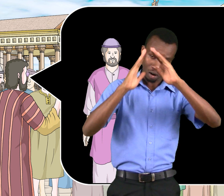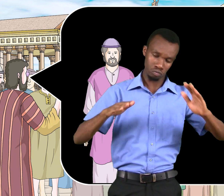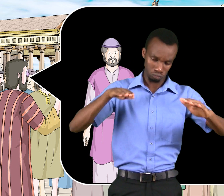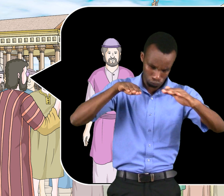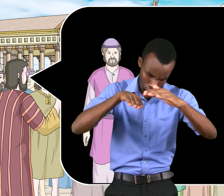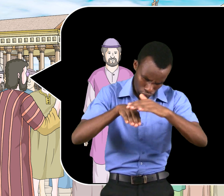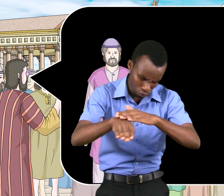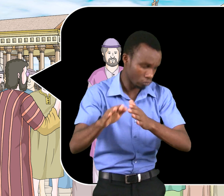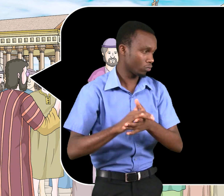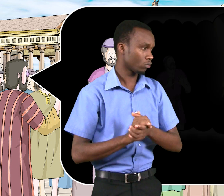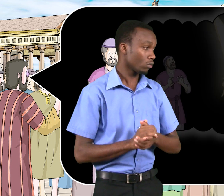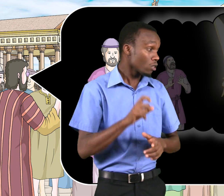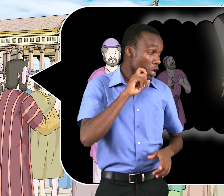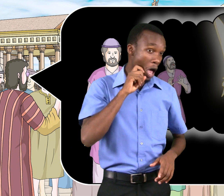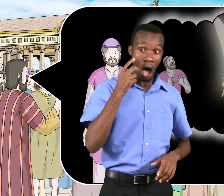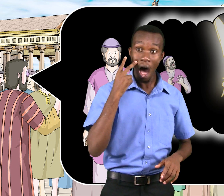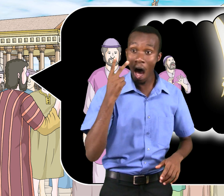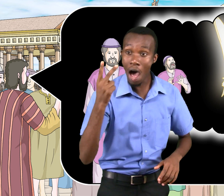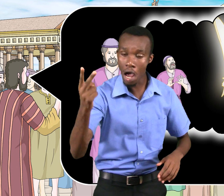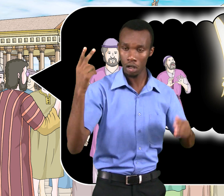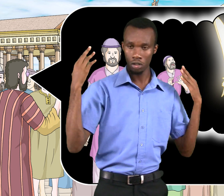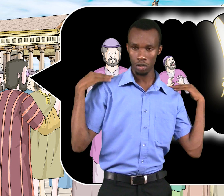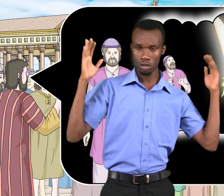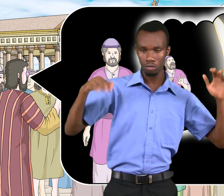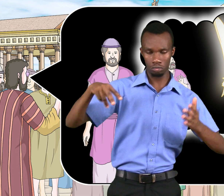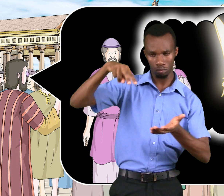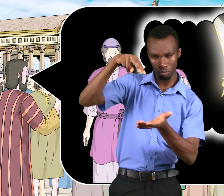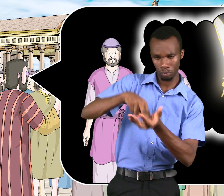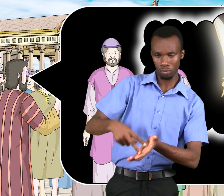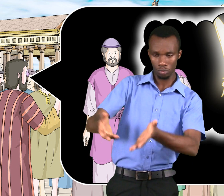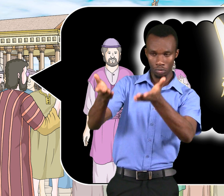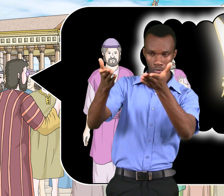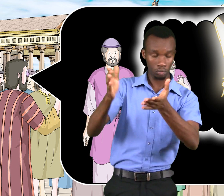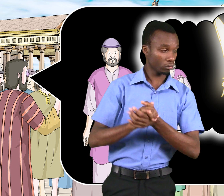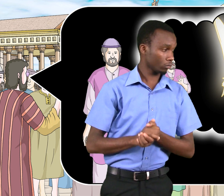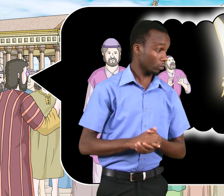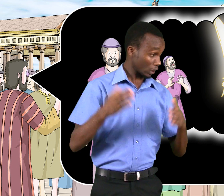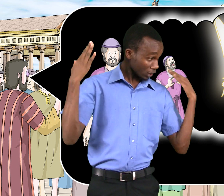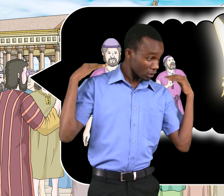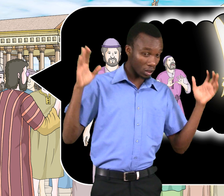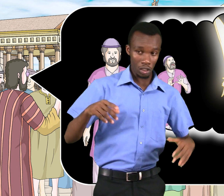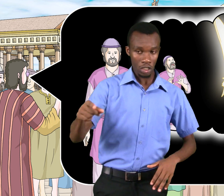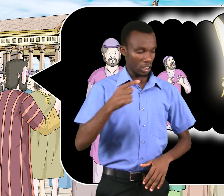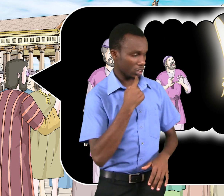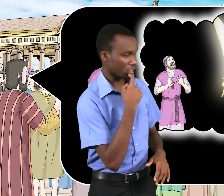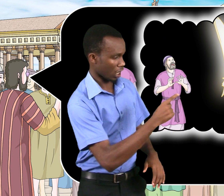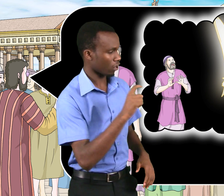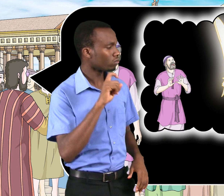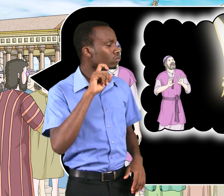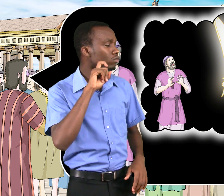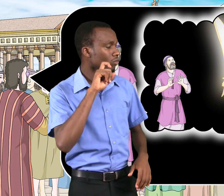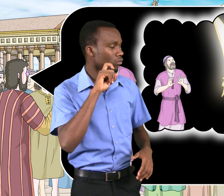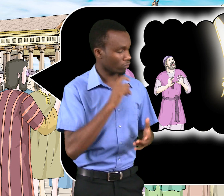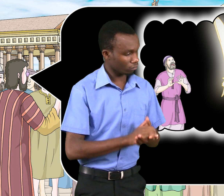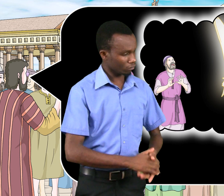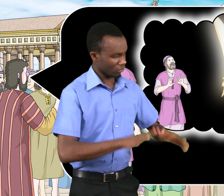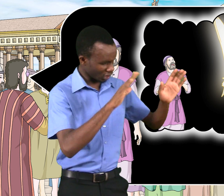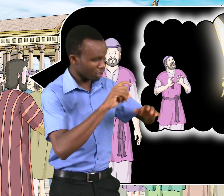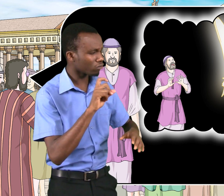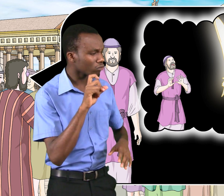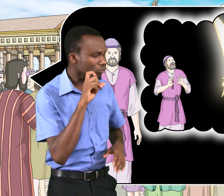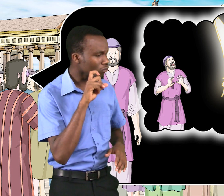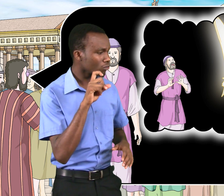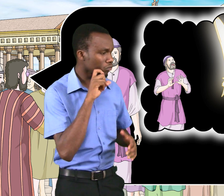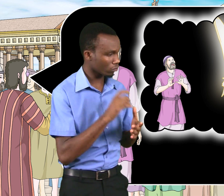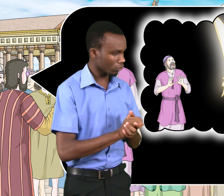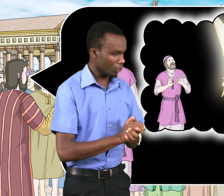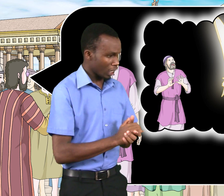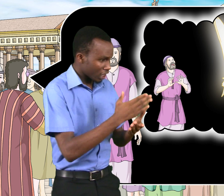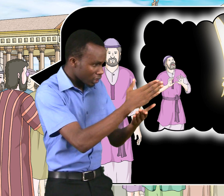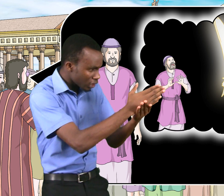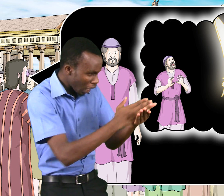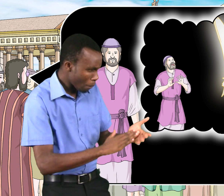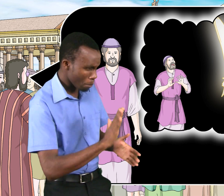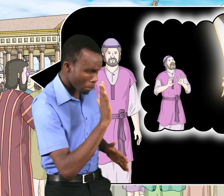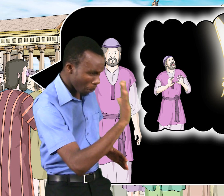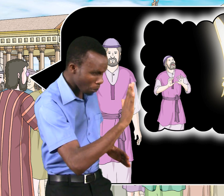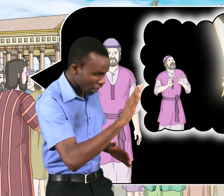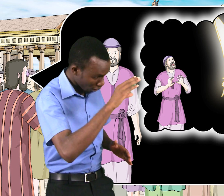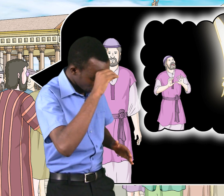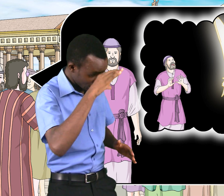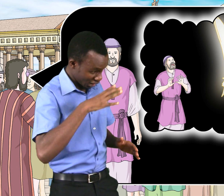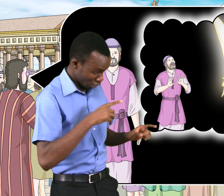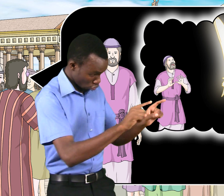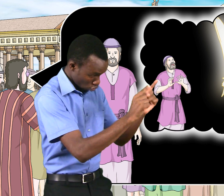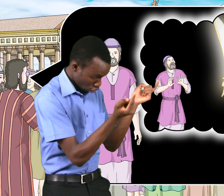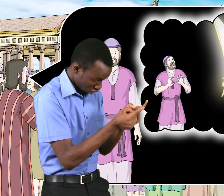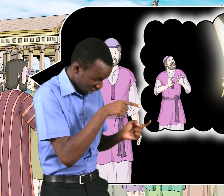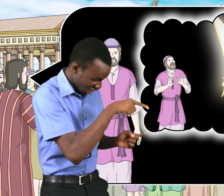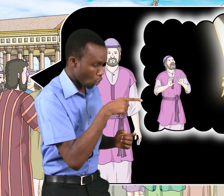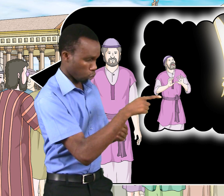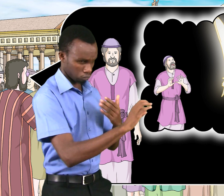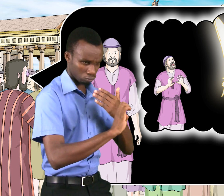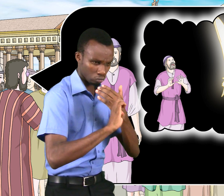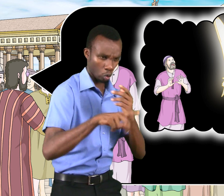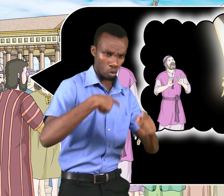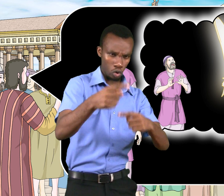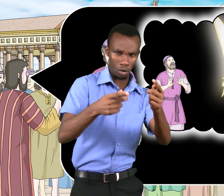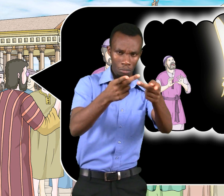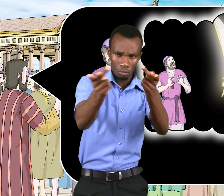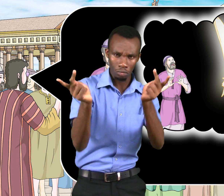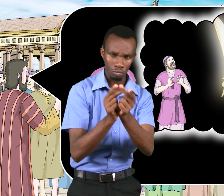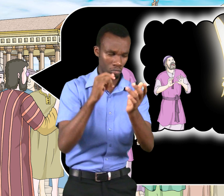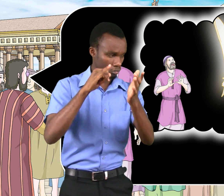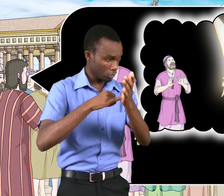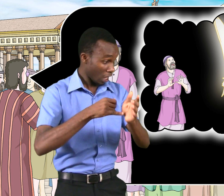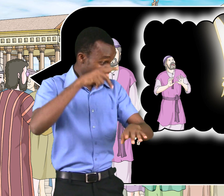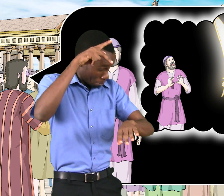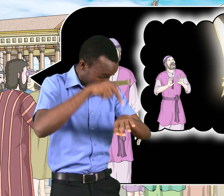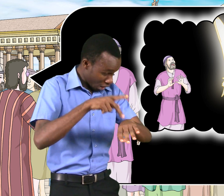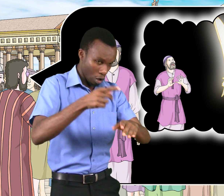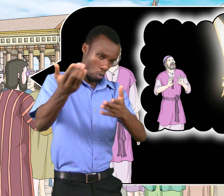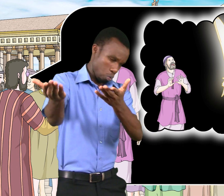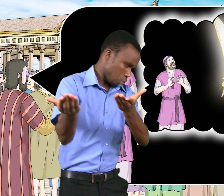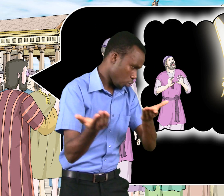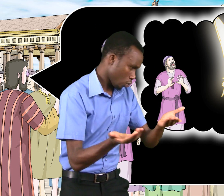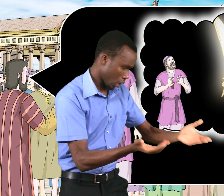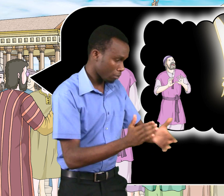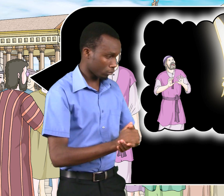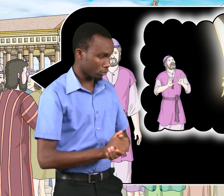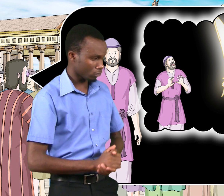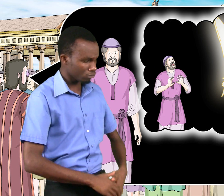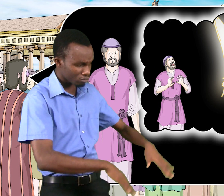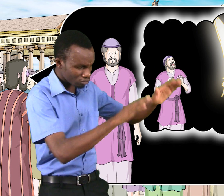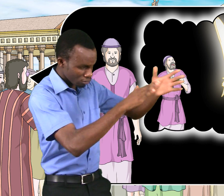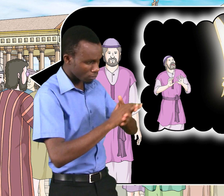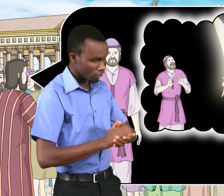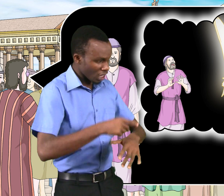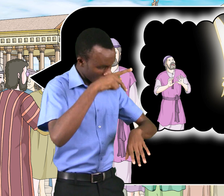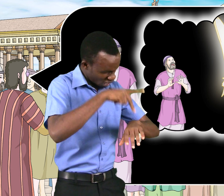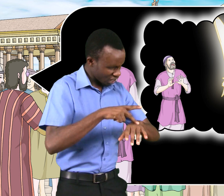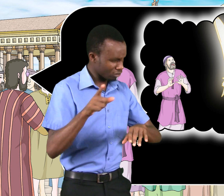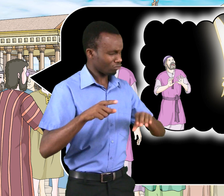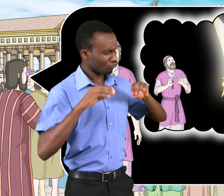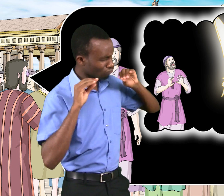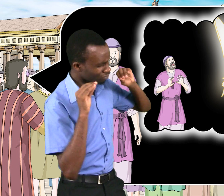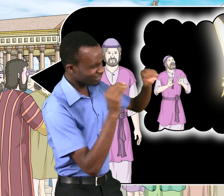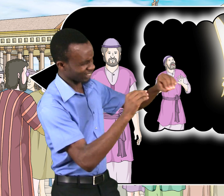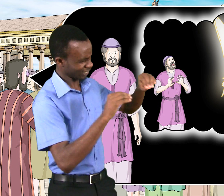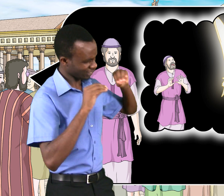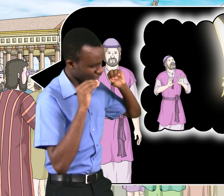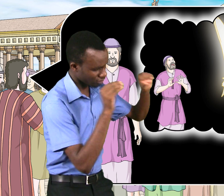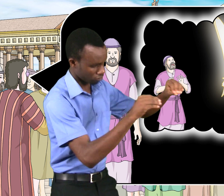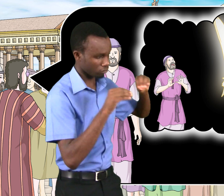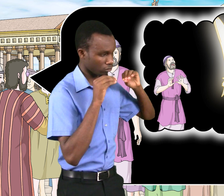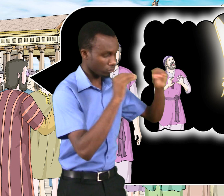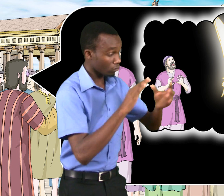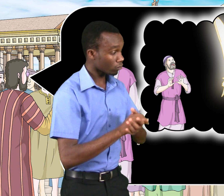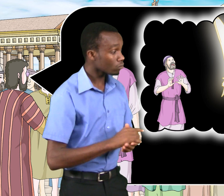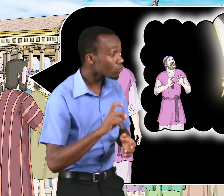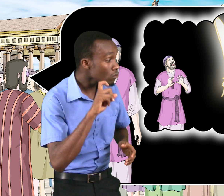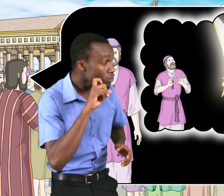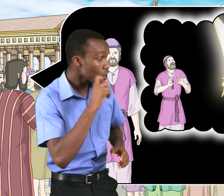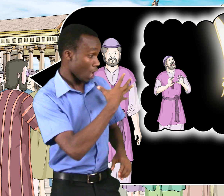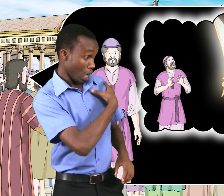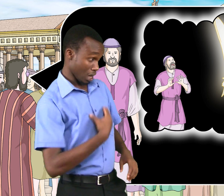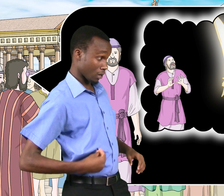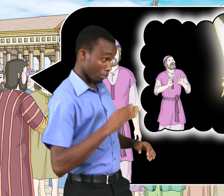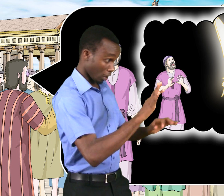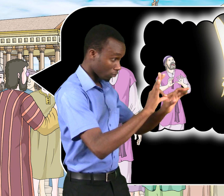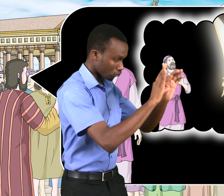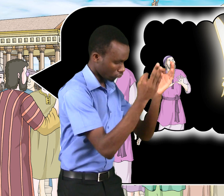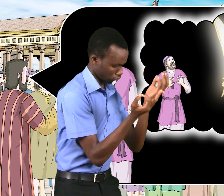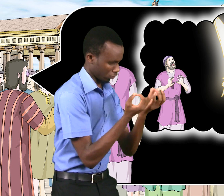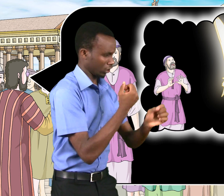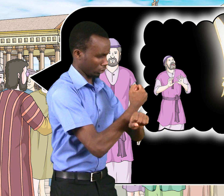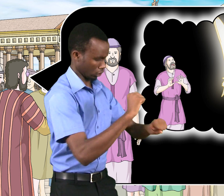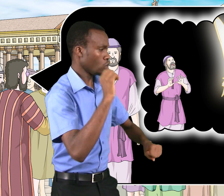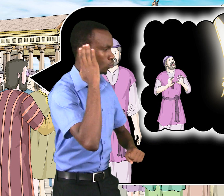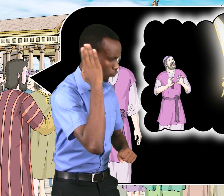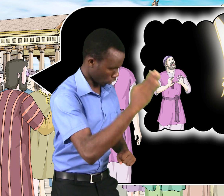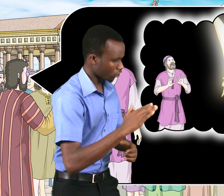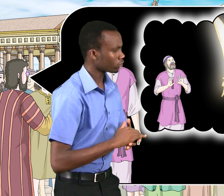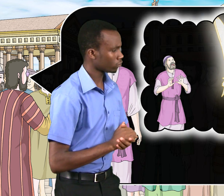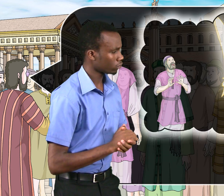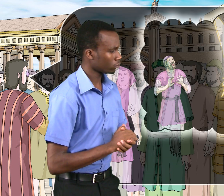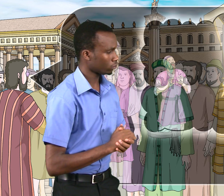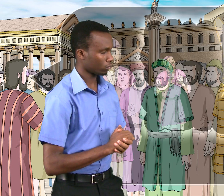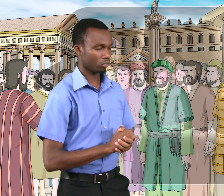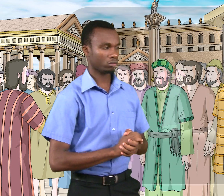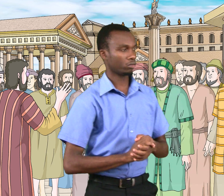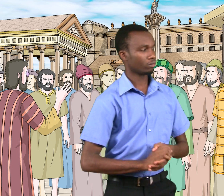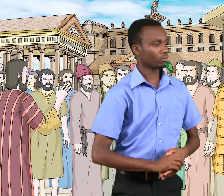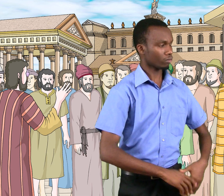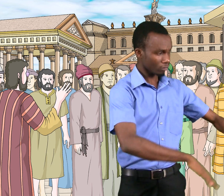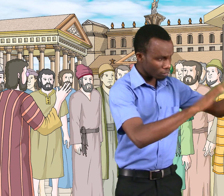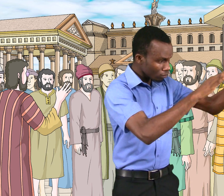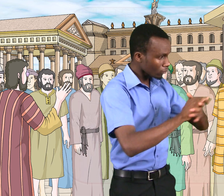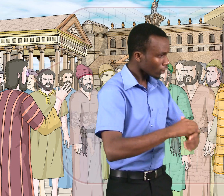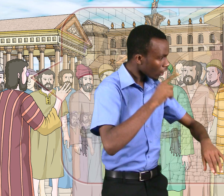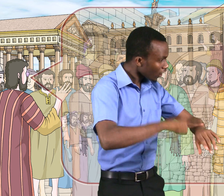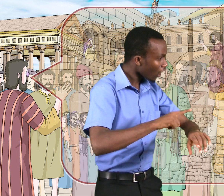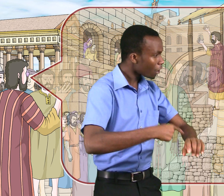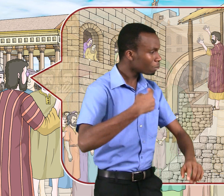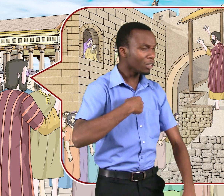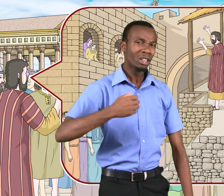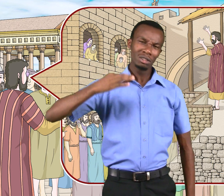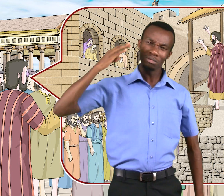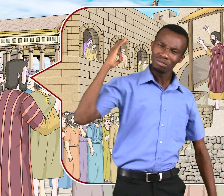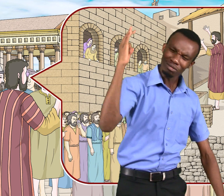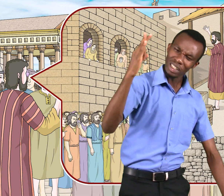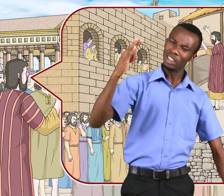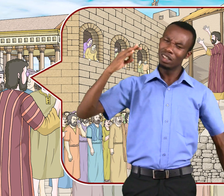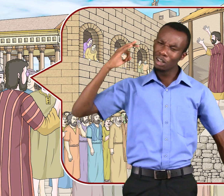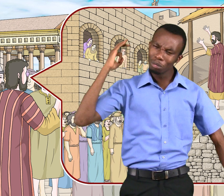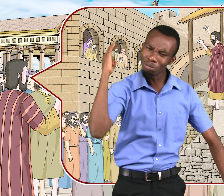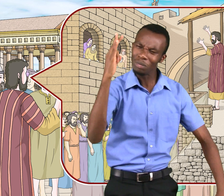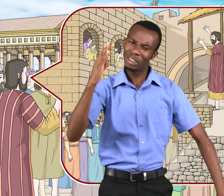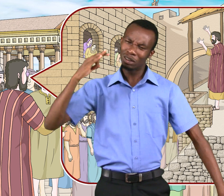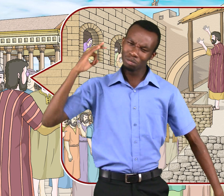He told us how he had seen an angel standing in his house and saying, ‘Send to Joppa for Simon who is called Peter. He will convey to you a message by which you and all your household will be saved.’